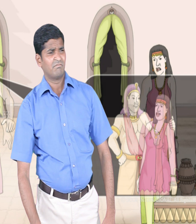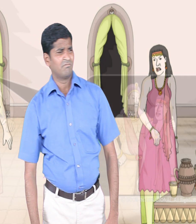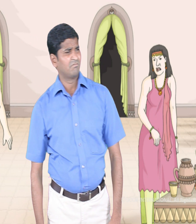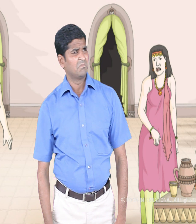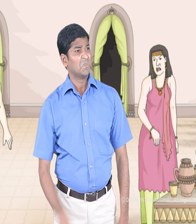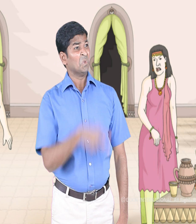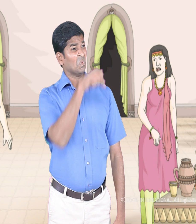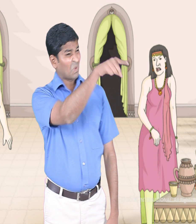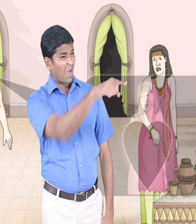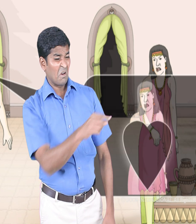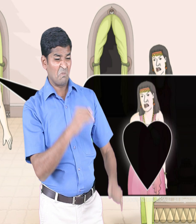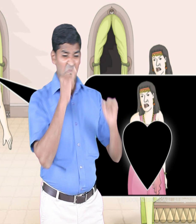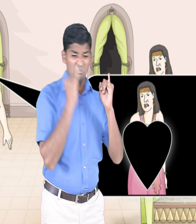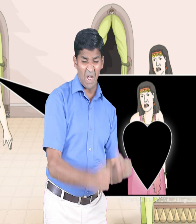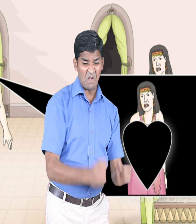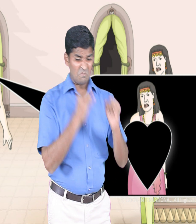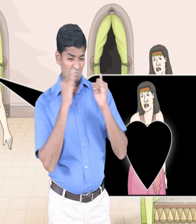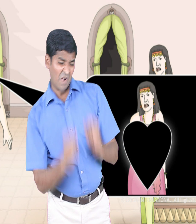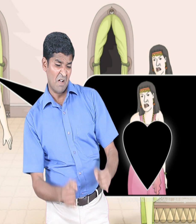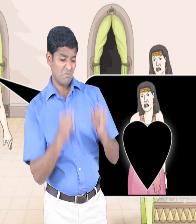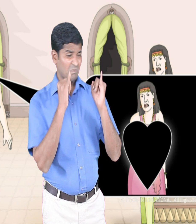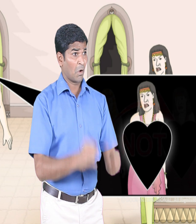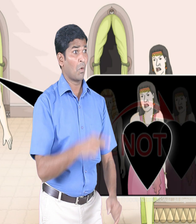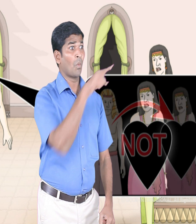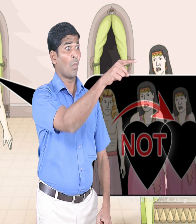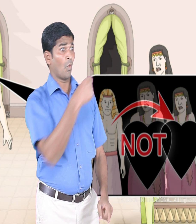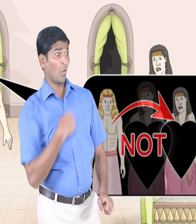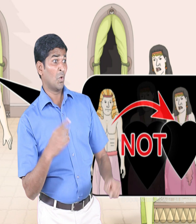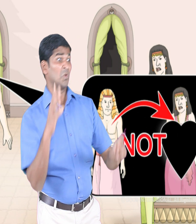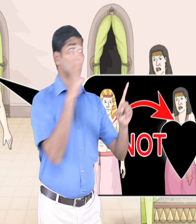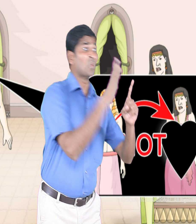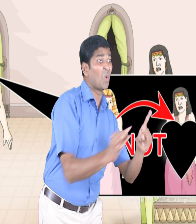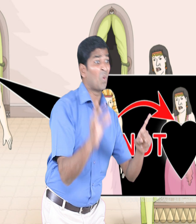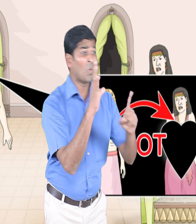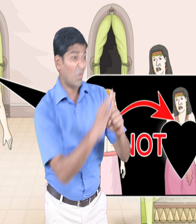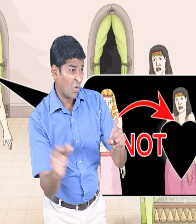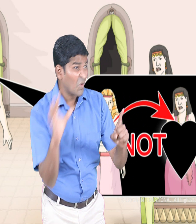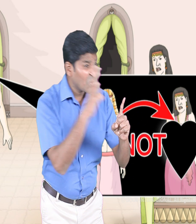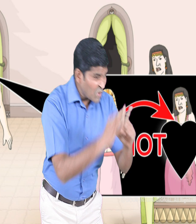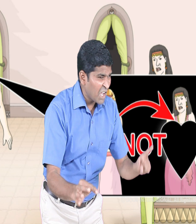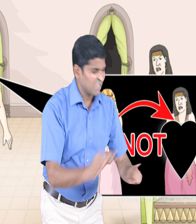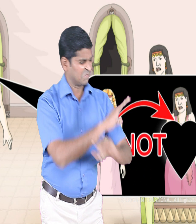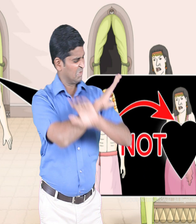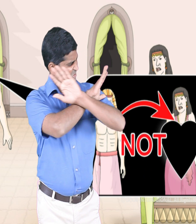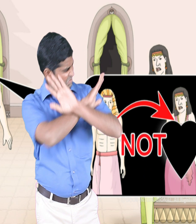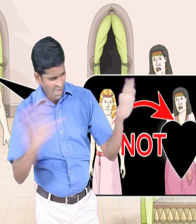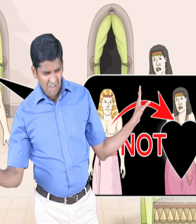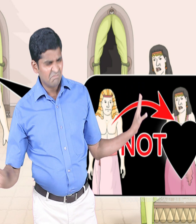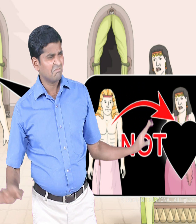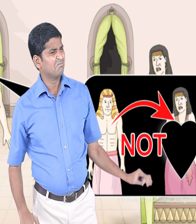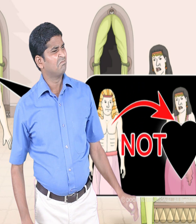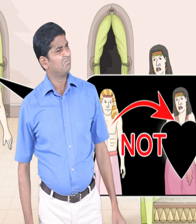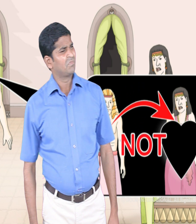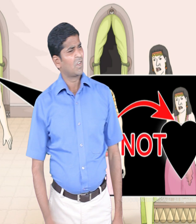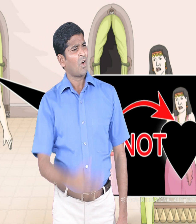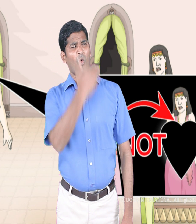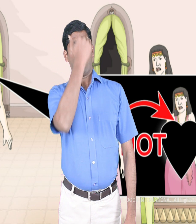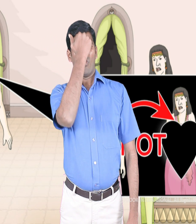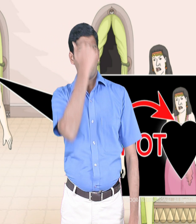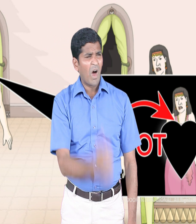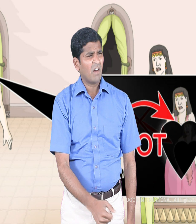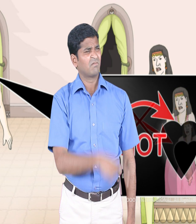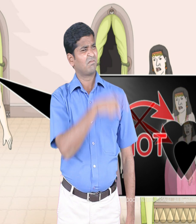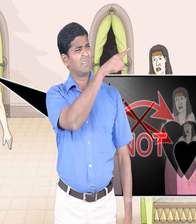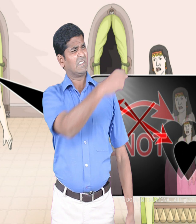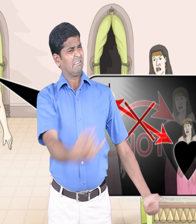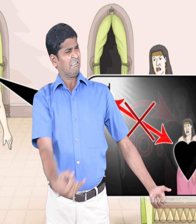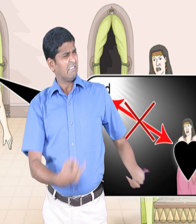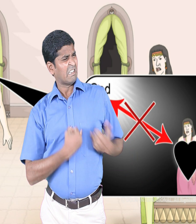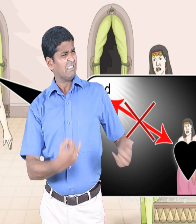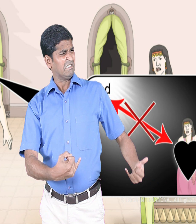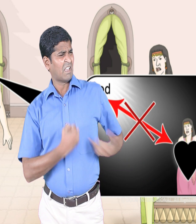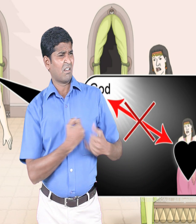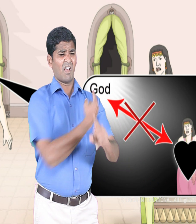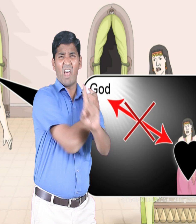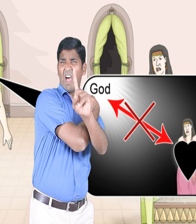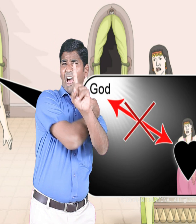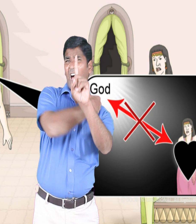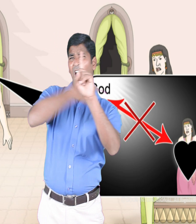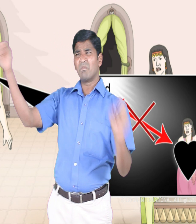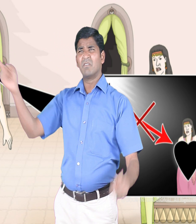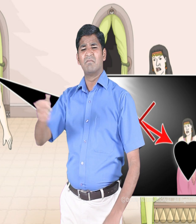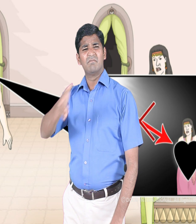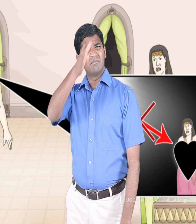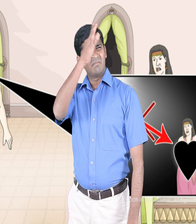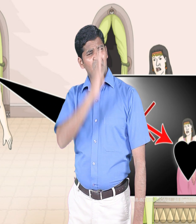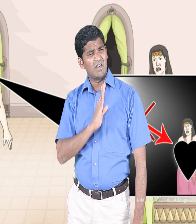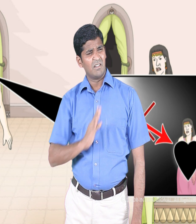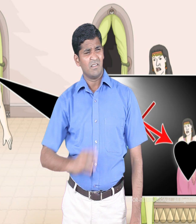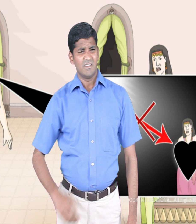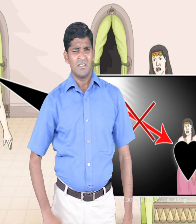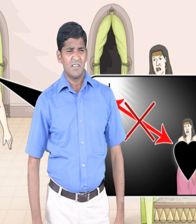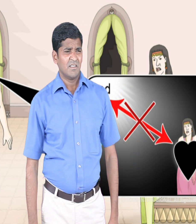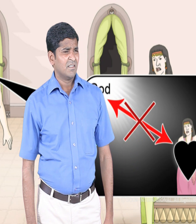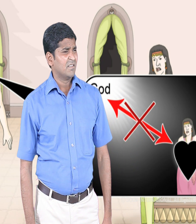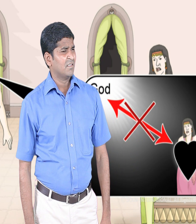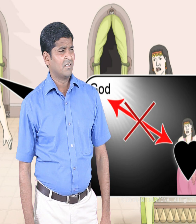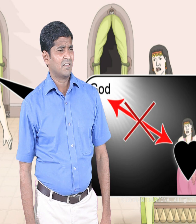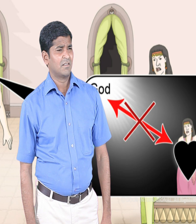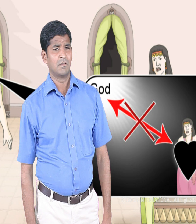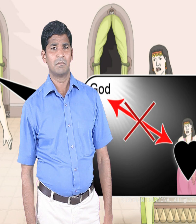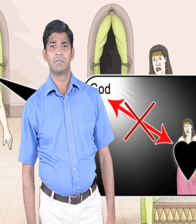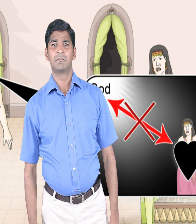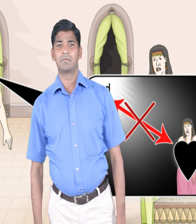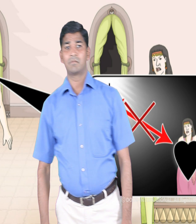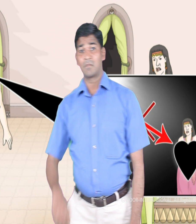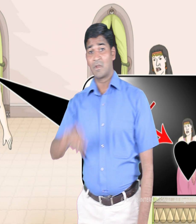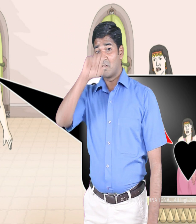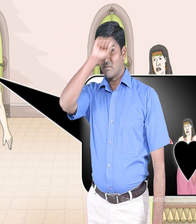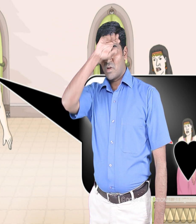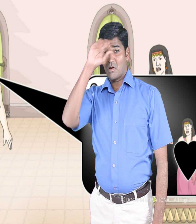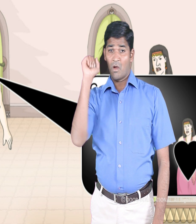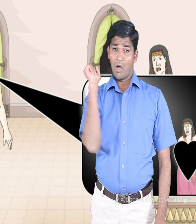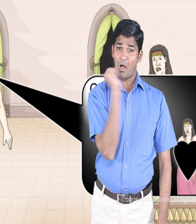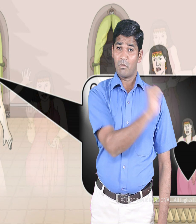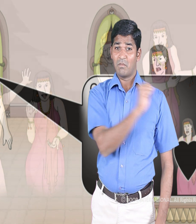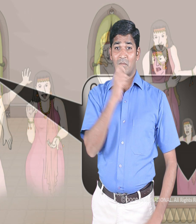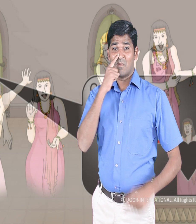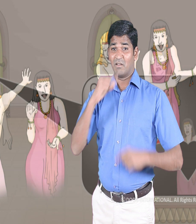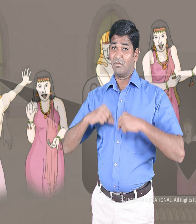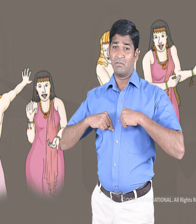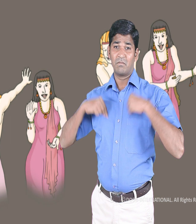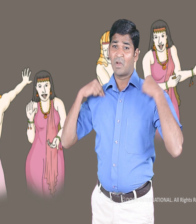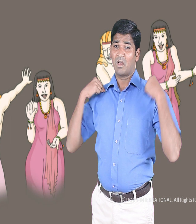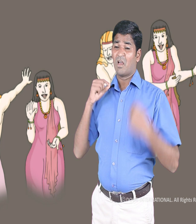So how could I do such a great evil and sin against God?”